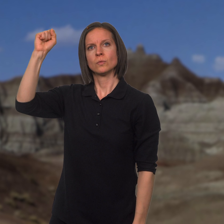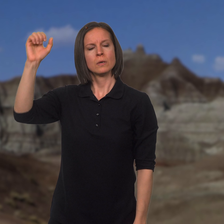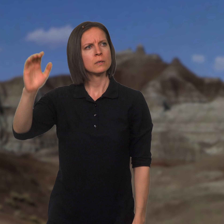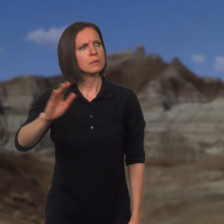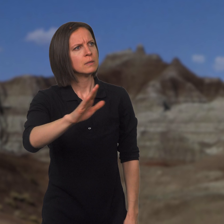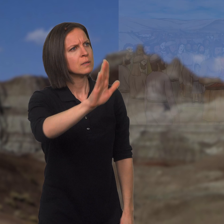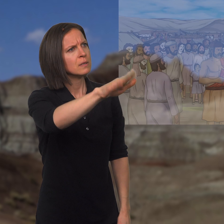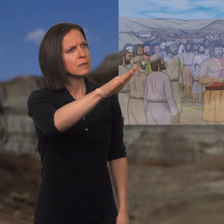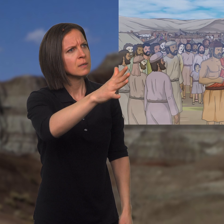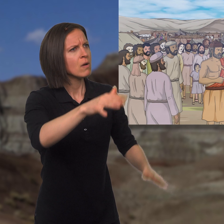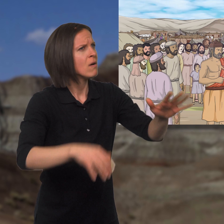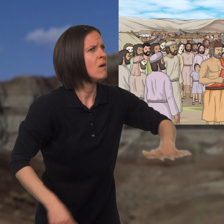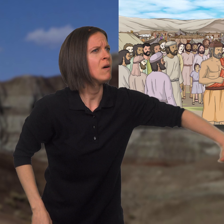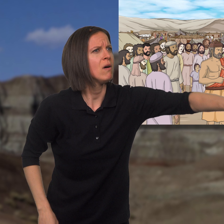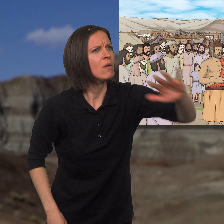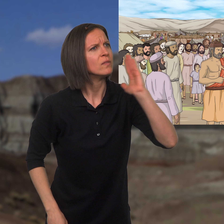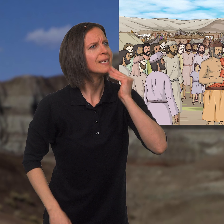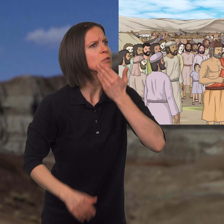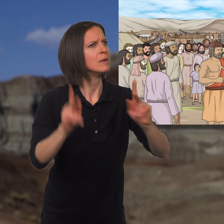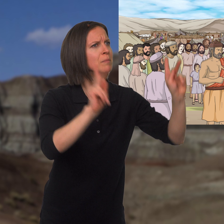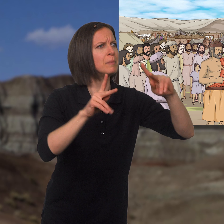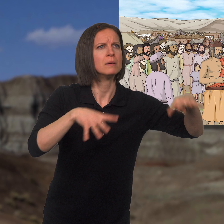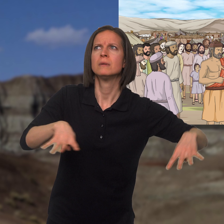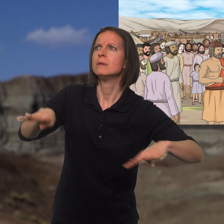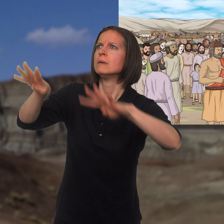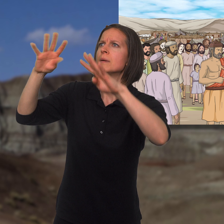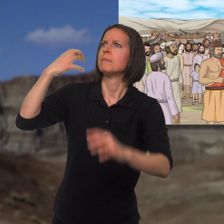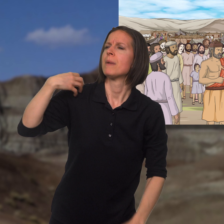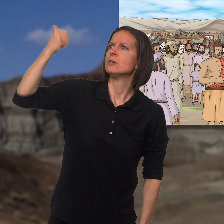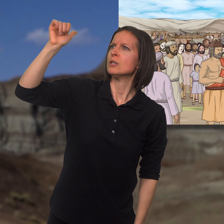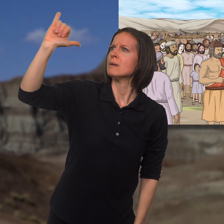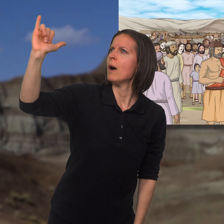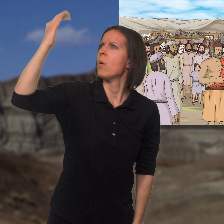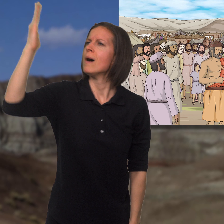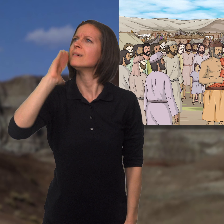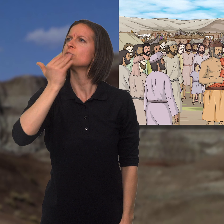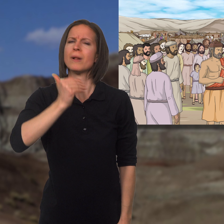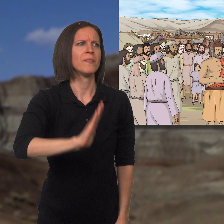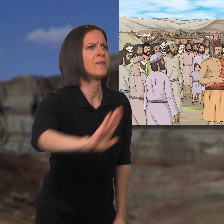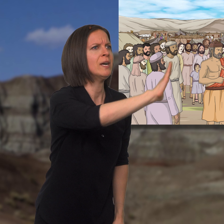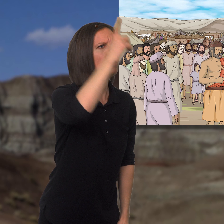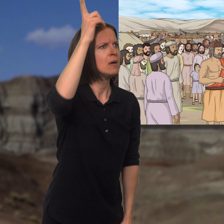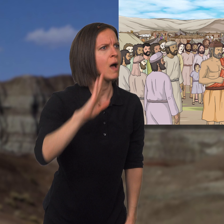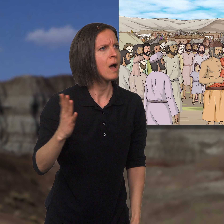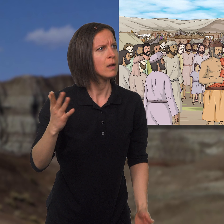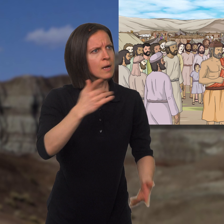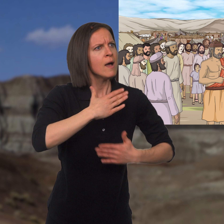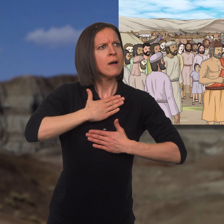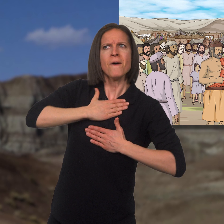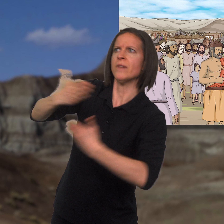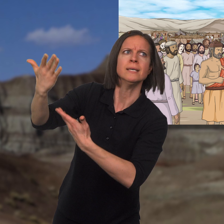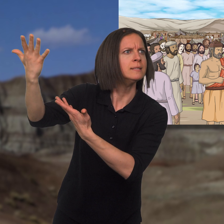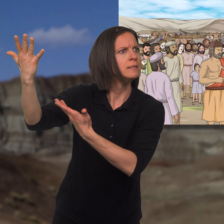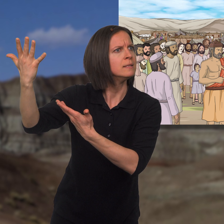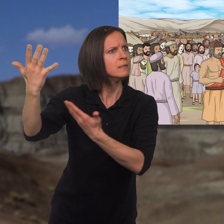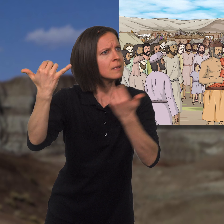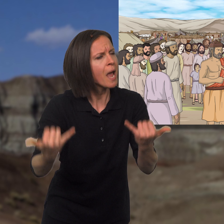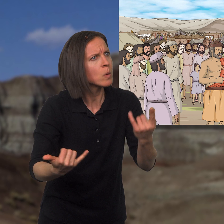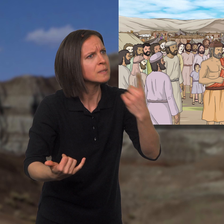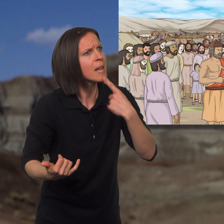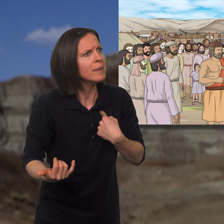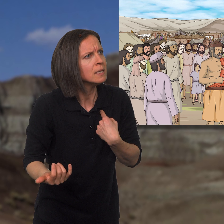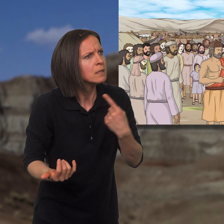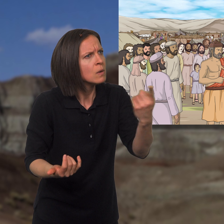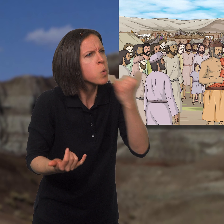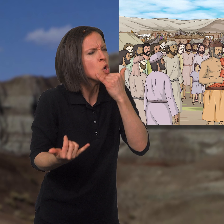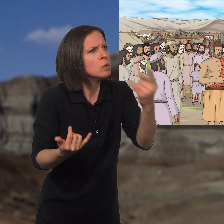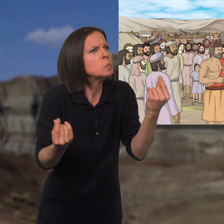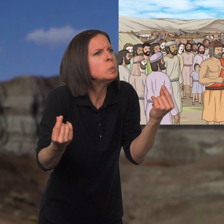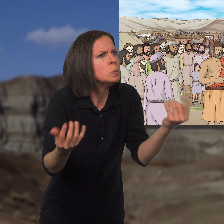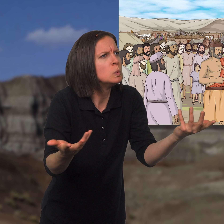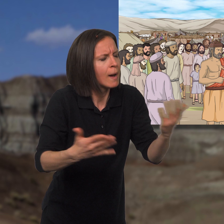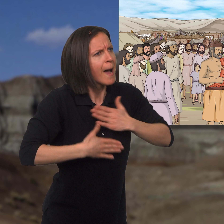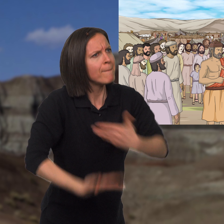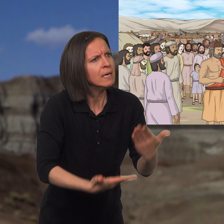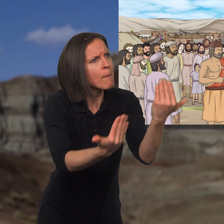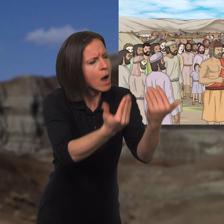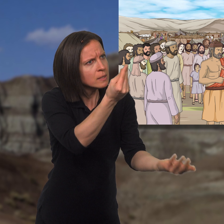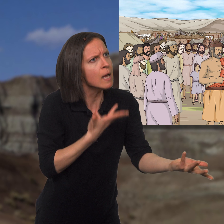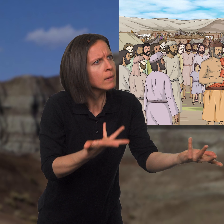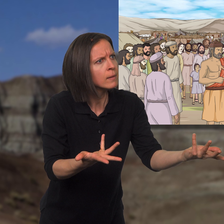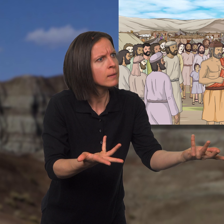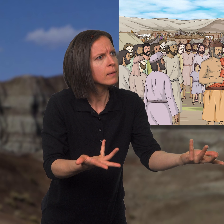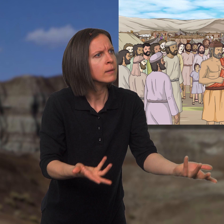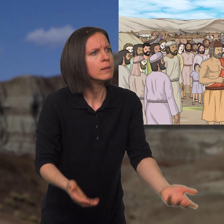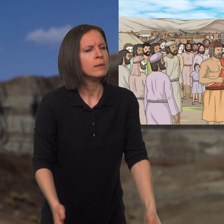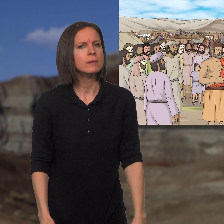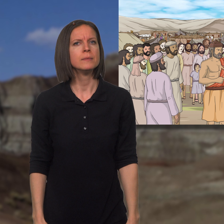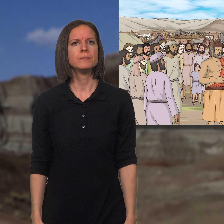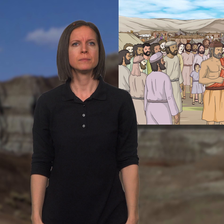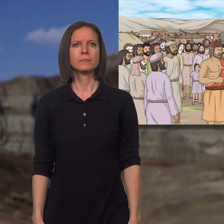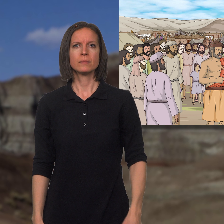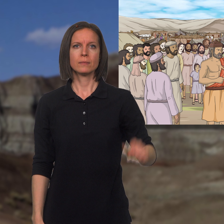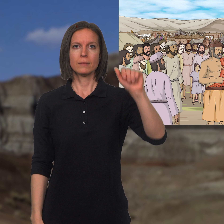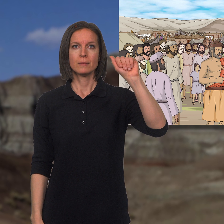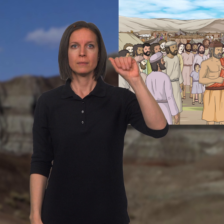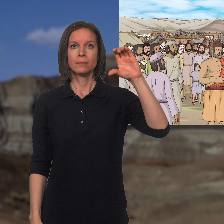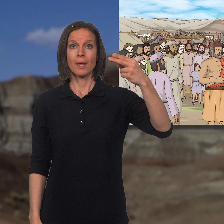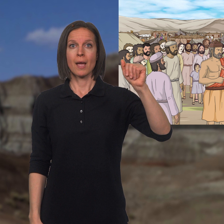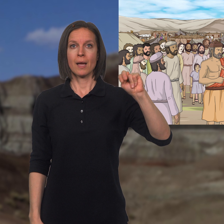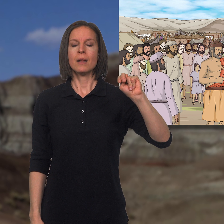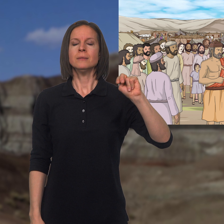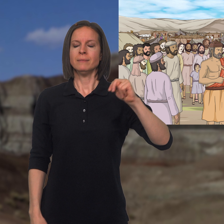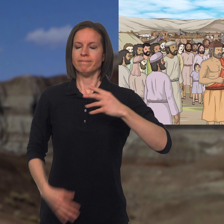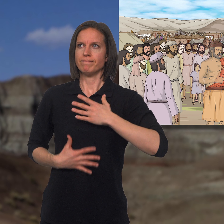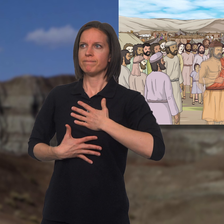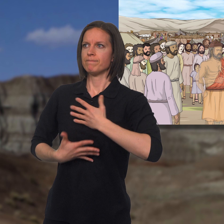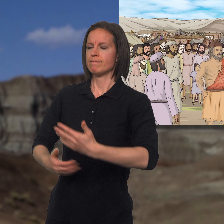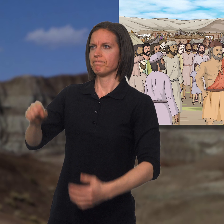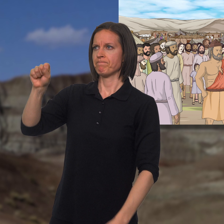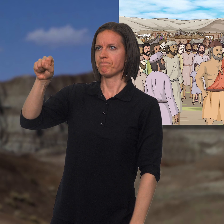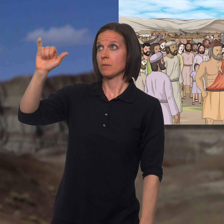And he had the family of Zabdi come forward man by man, and Achan son of Carmi, the son of Zabdi, the son of Zerah, of the tribe of Judah, was selected.